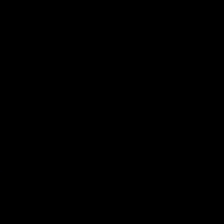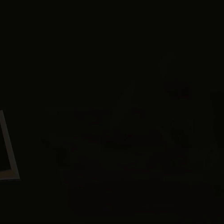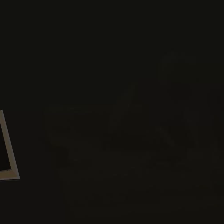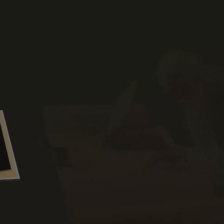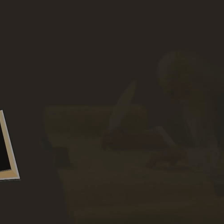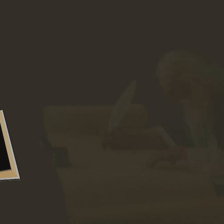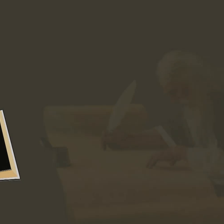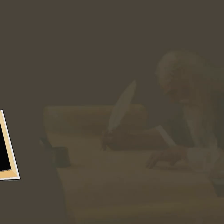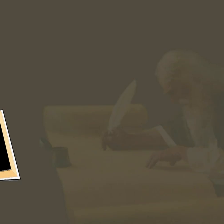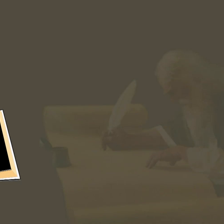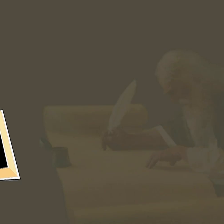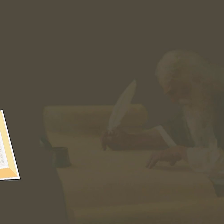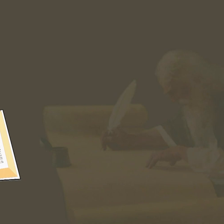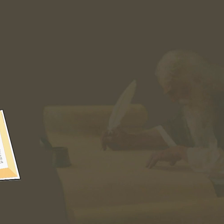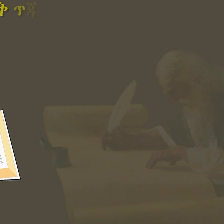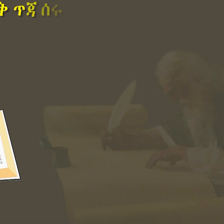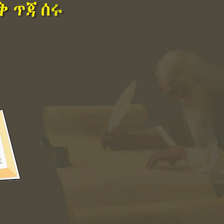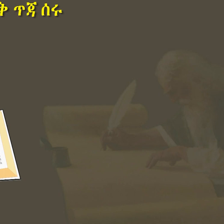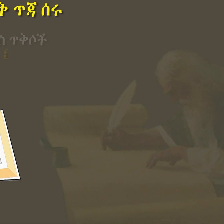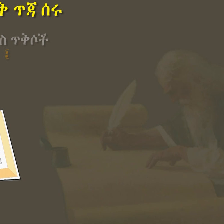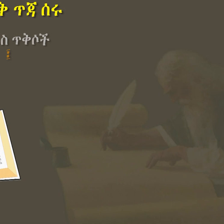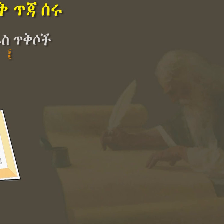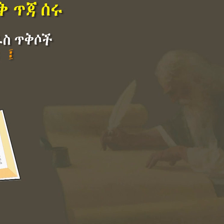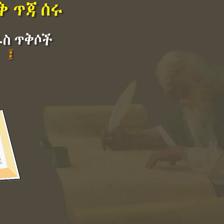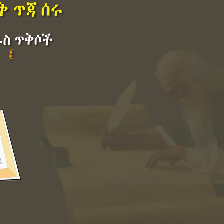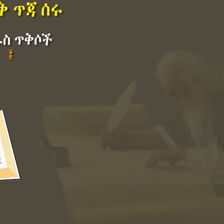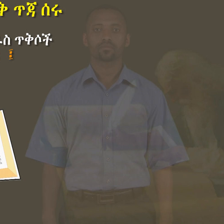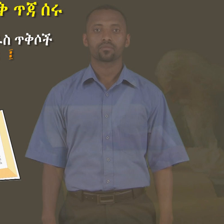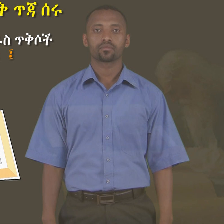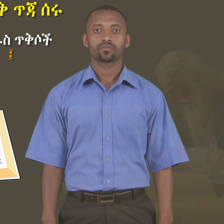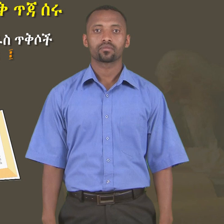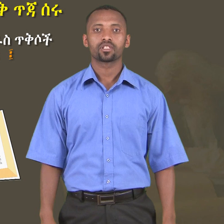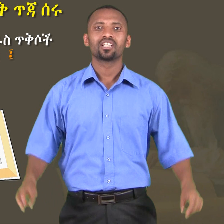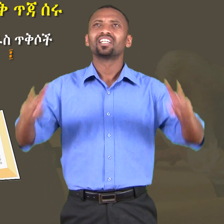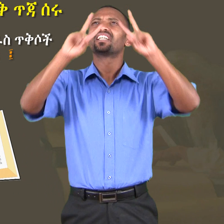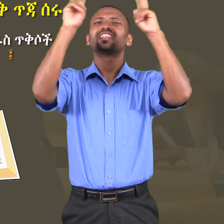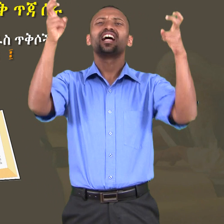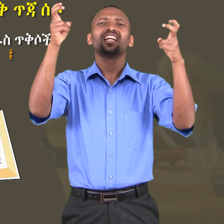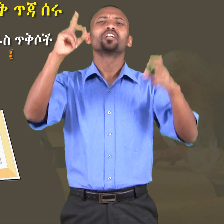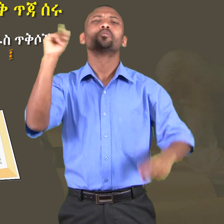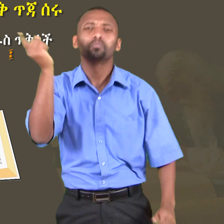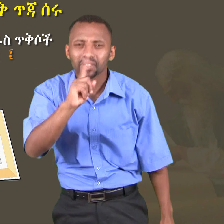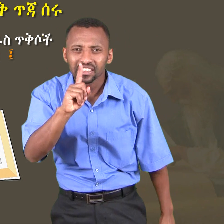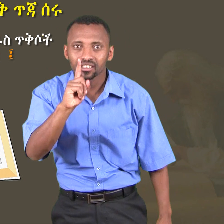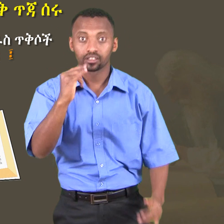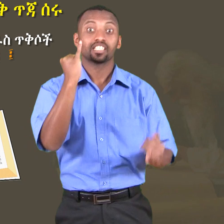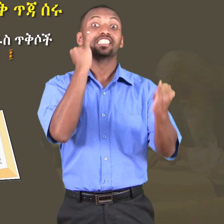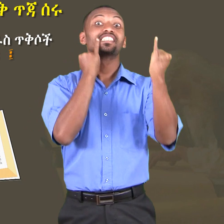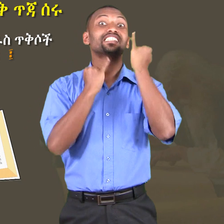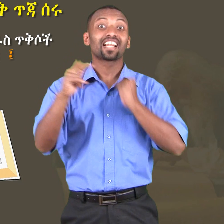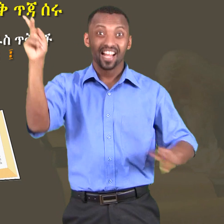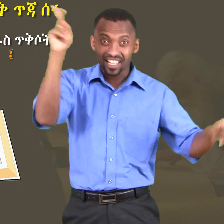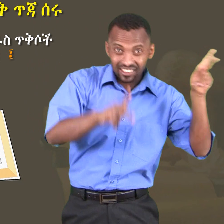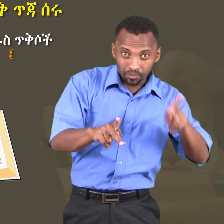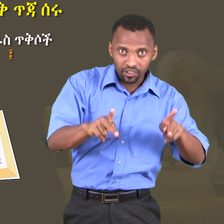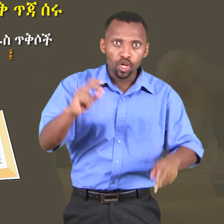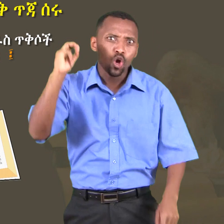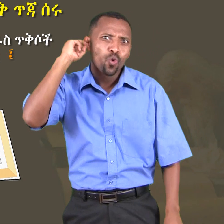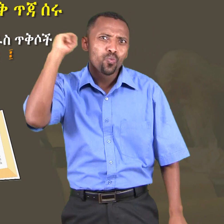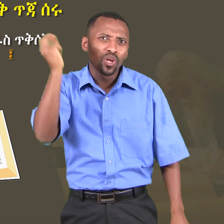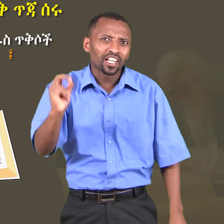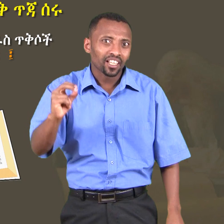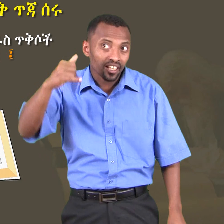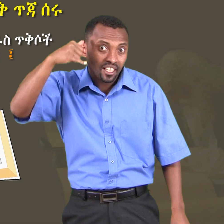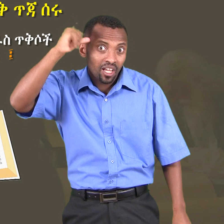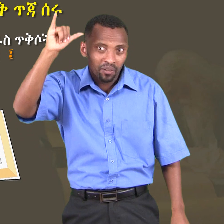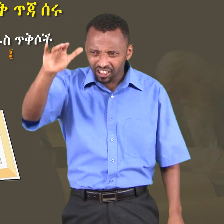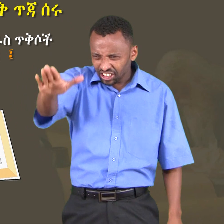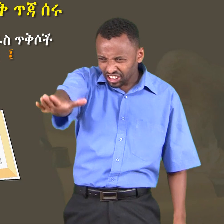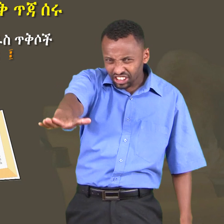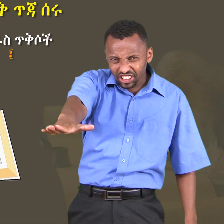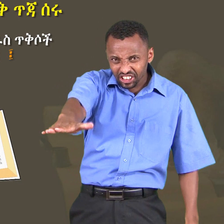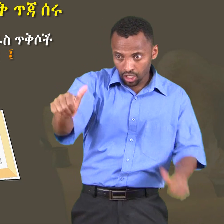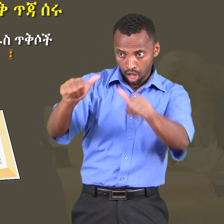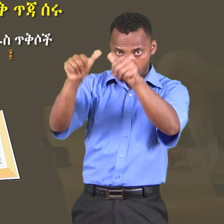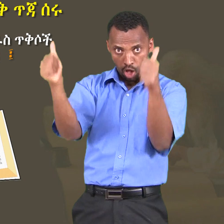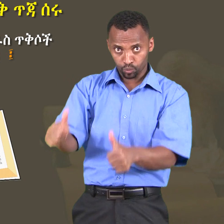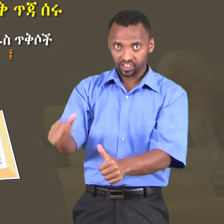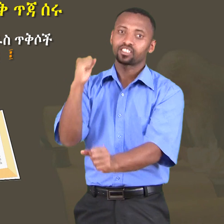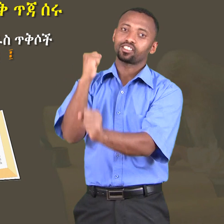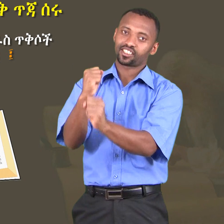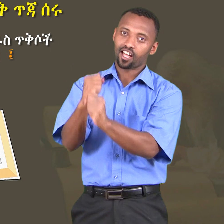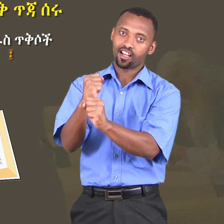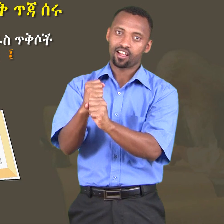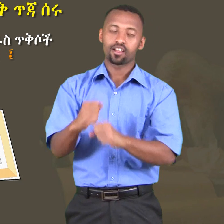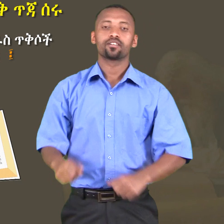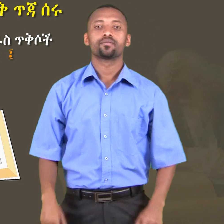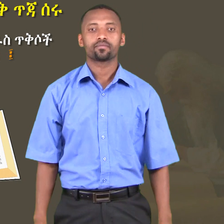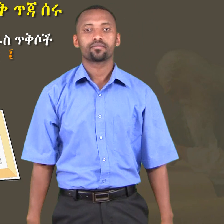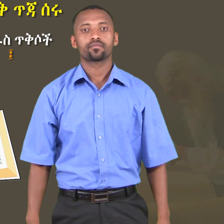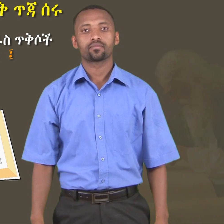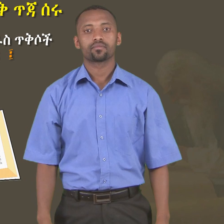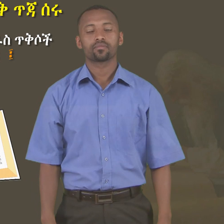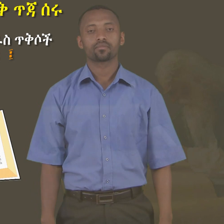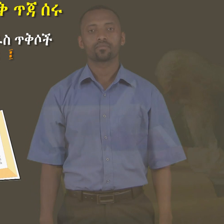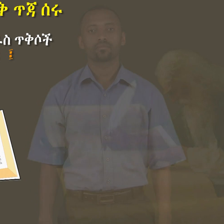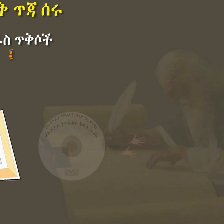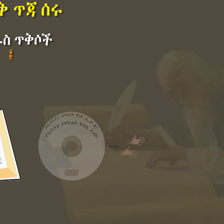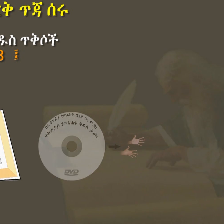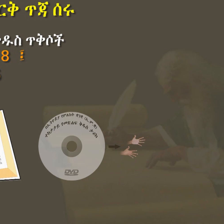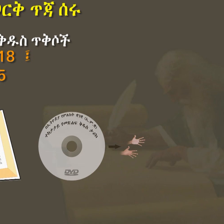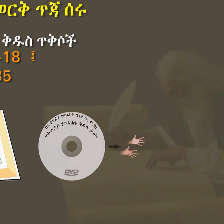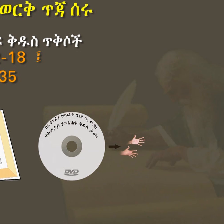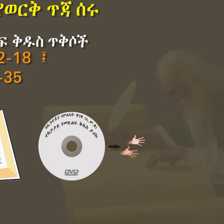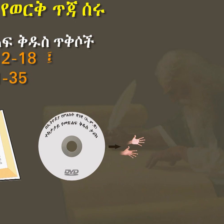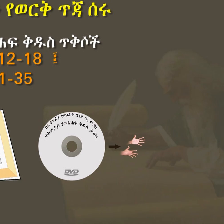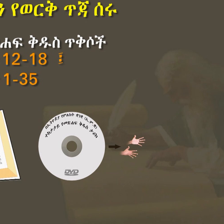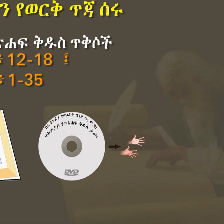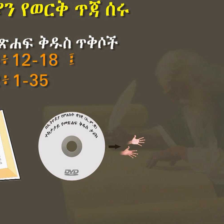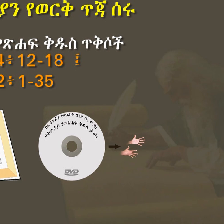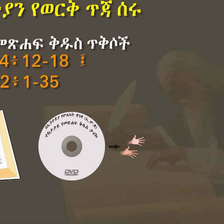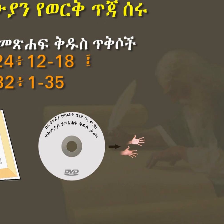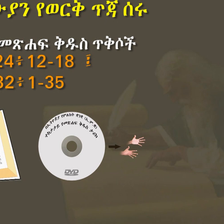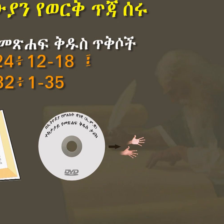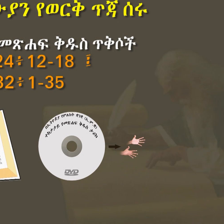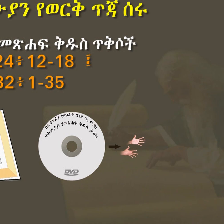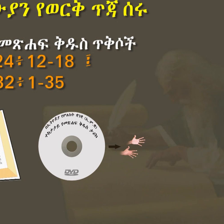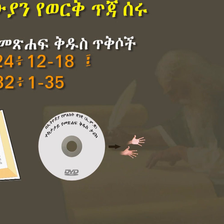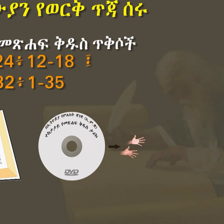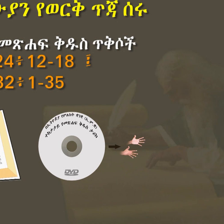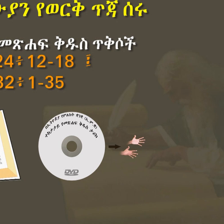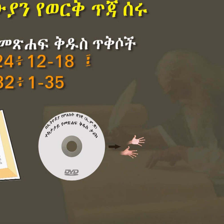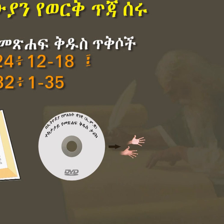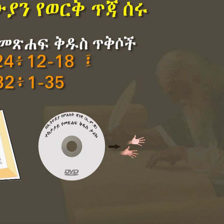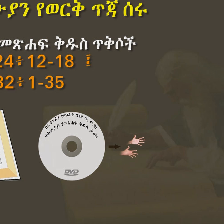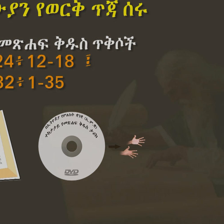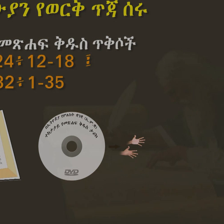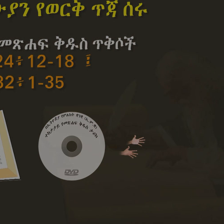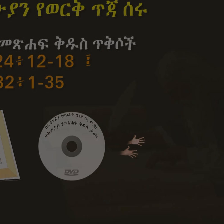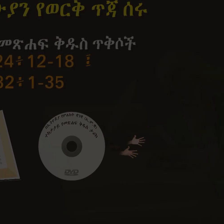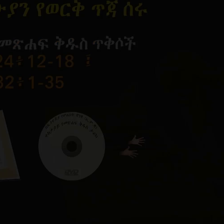Israelites make a golden calf